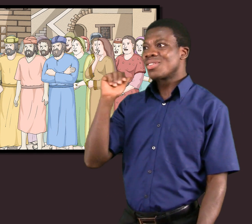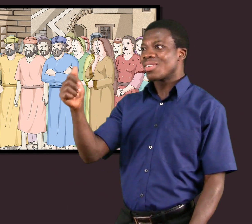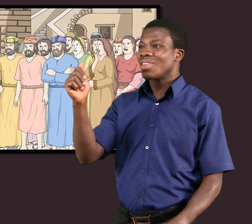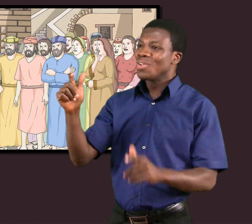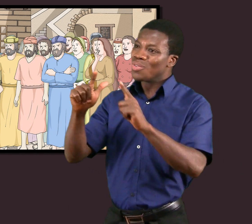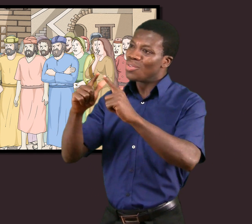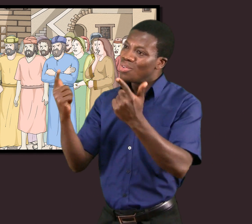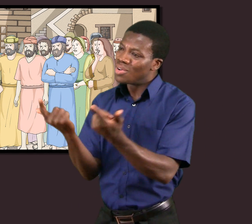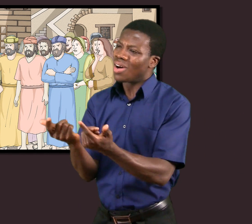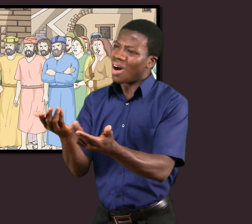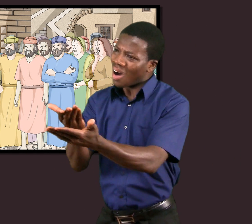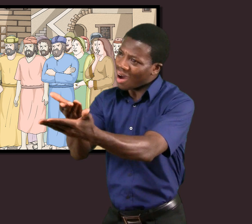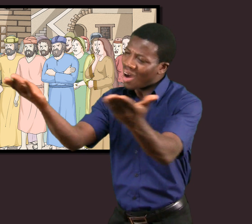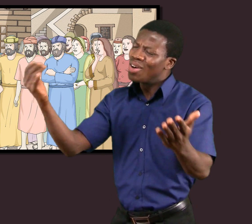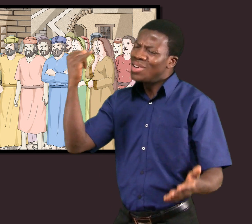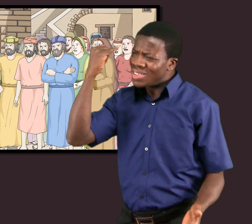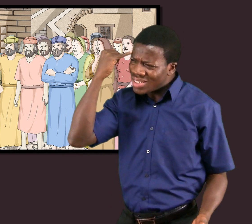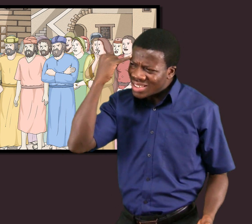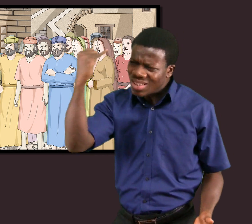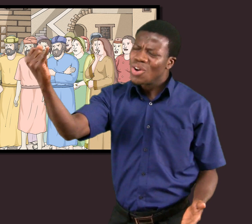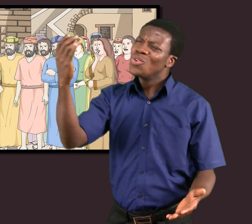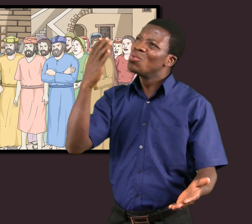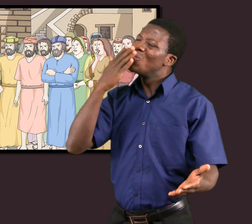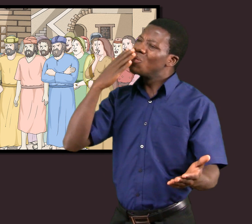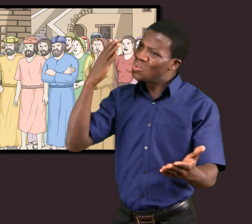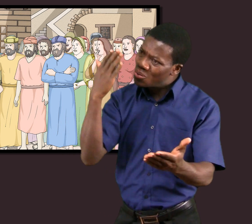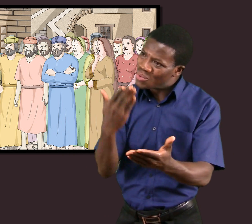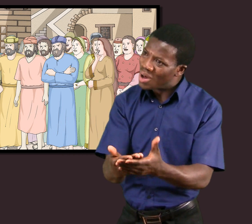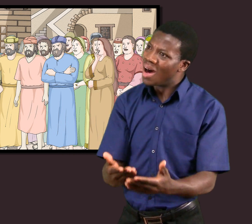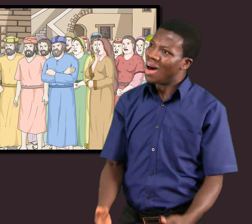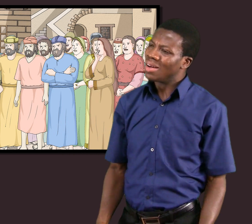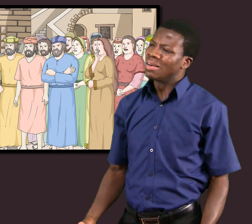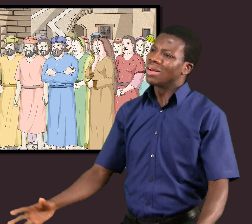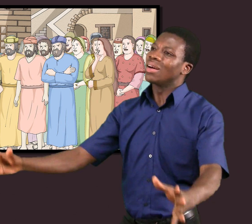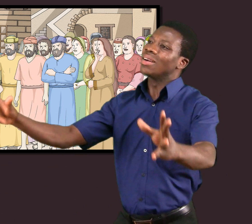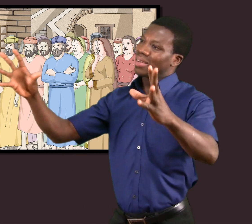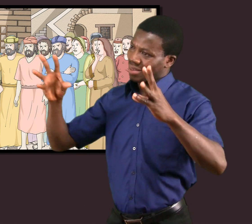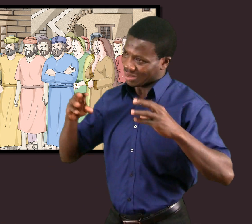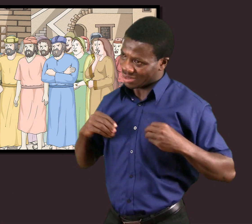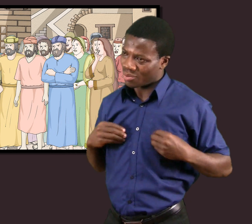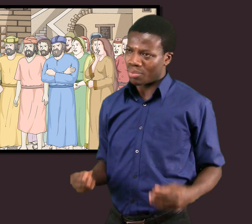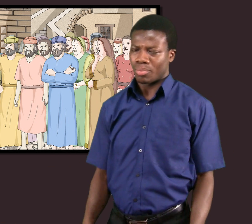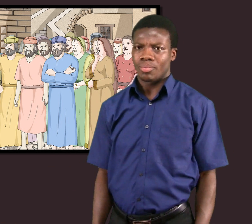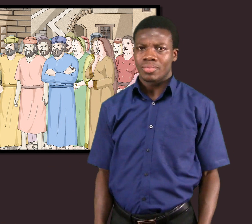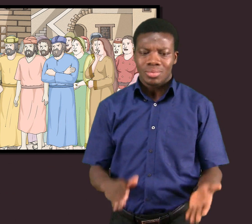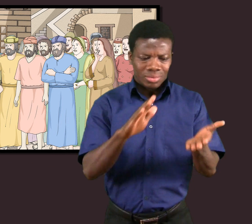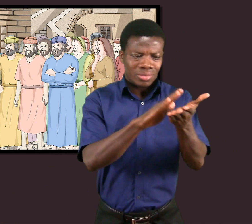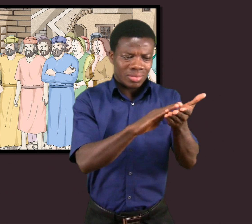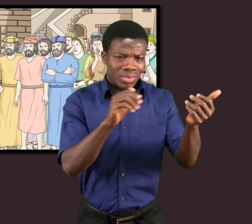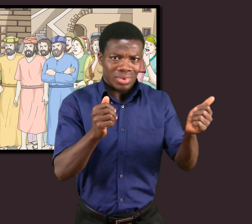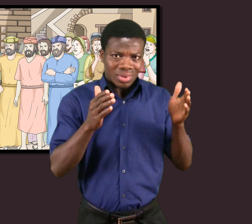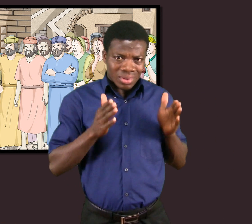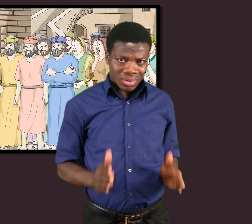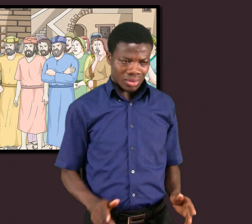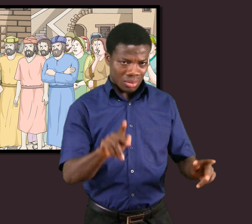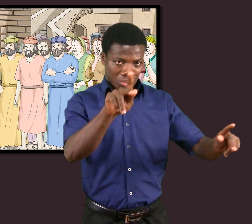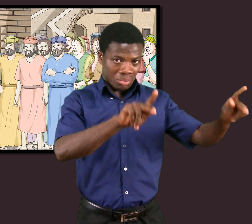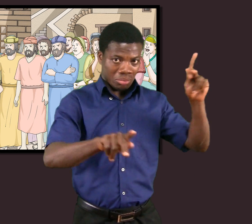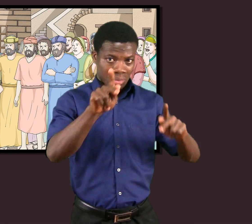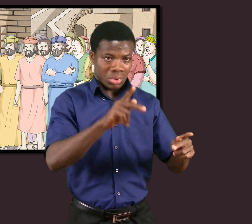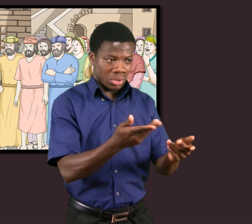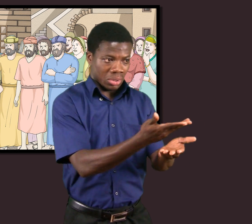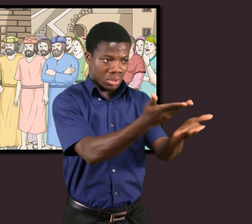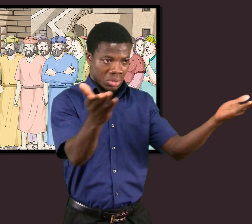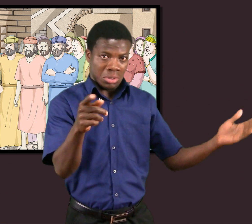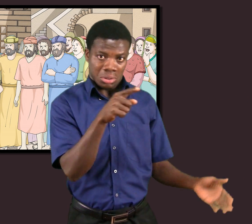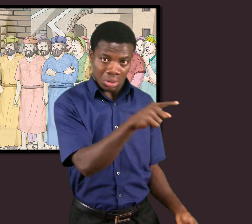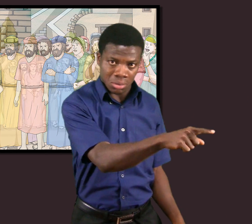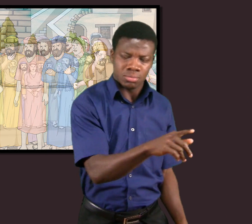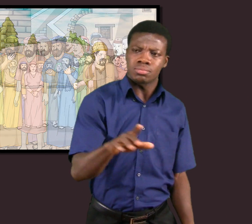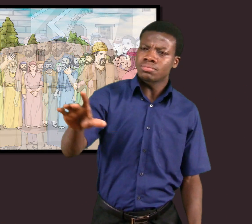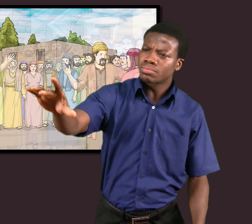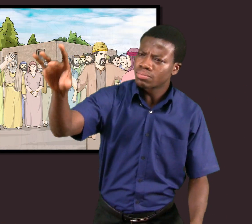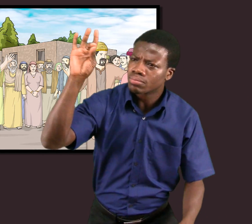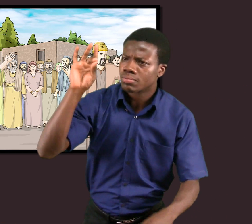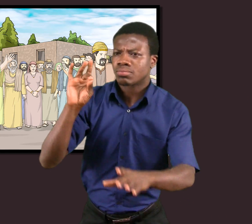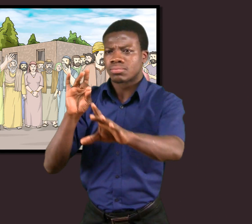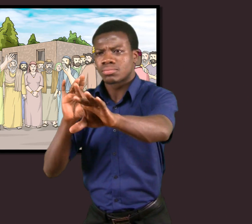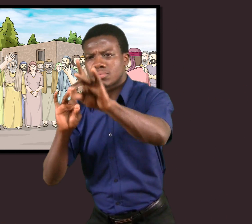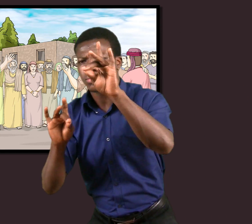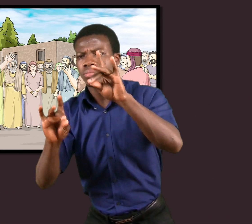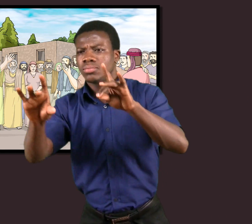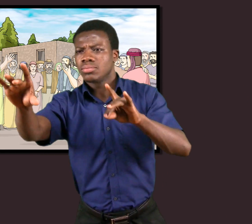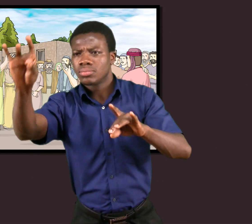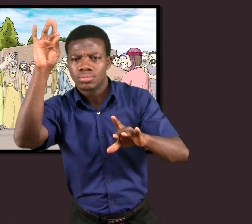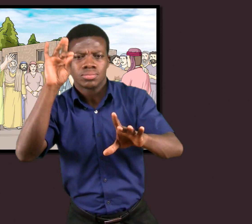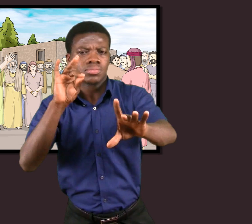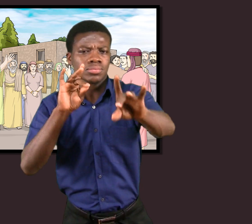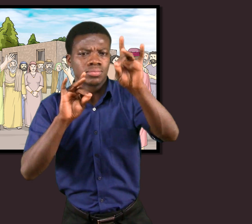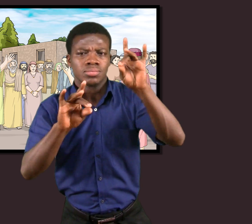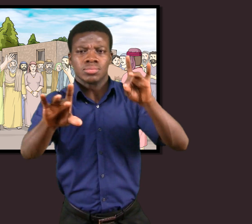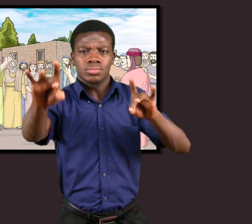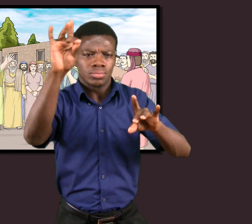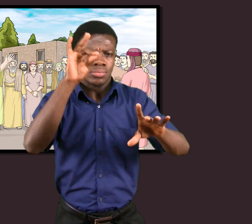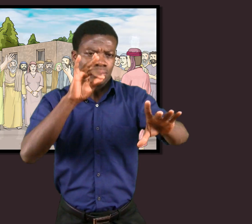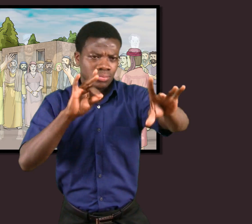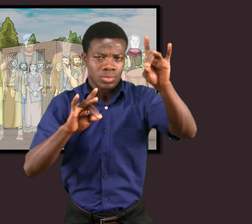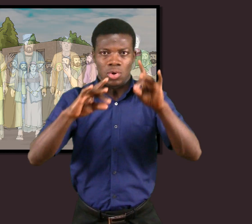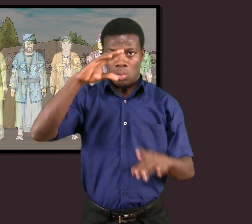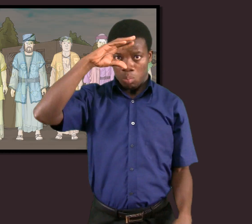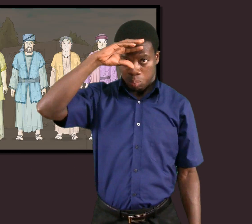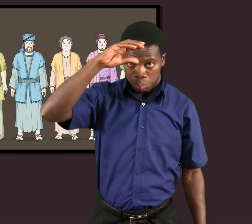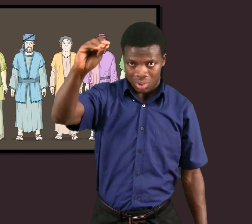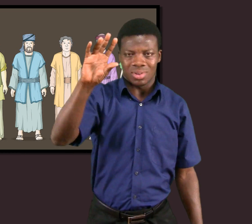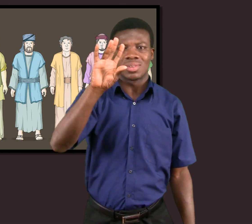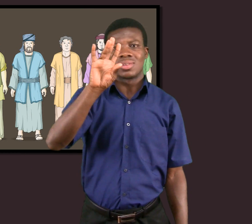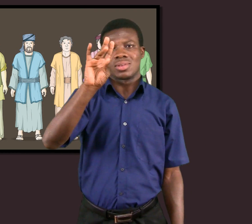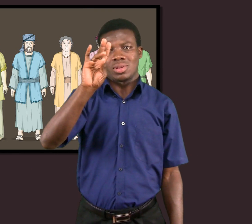This proposal pleased the whole group.